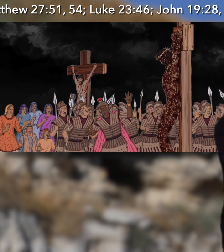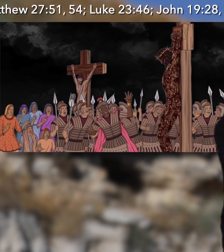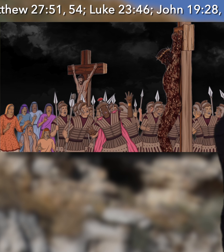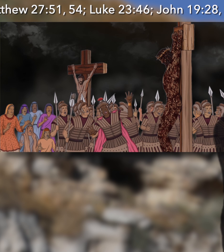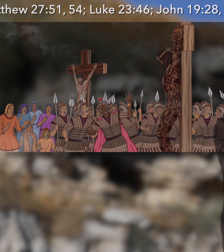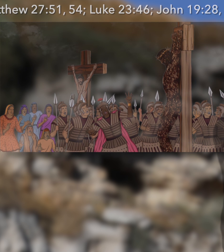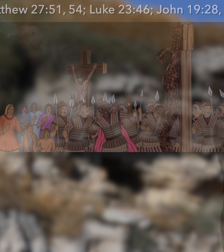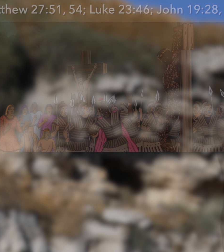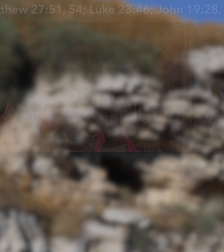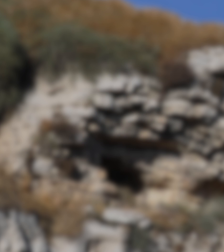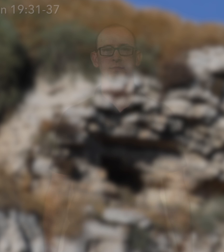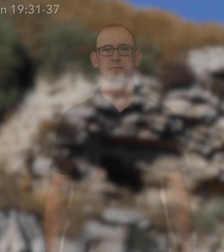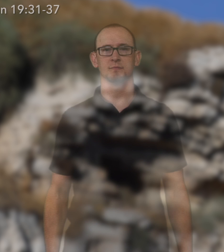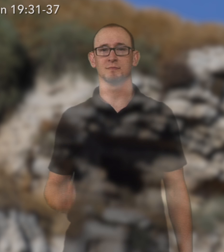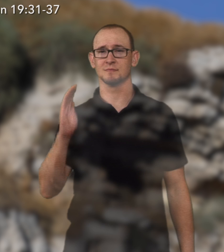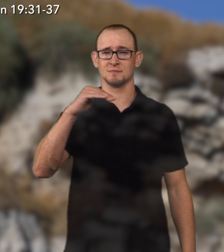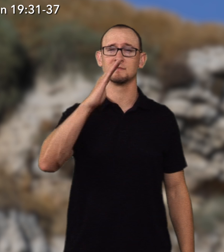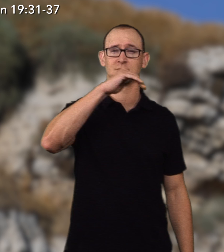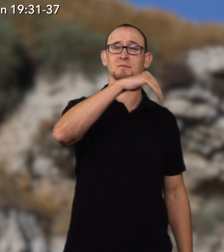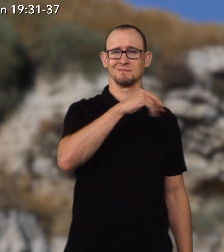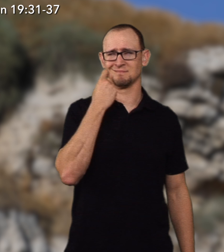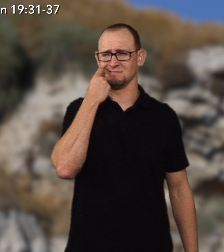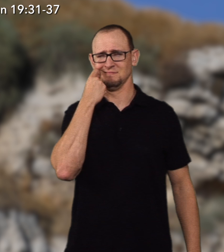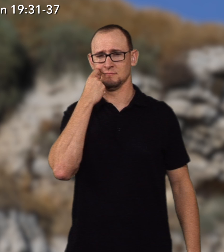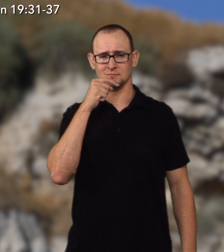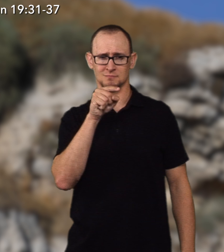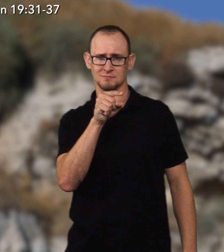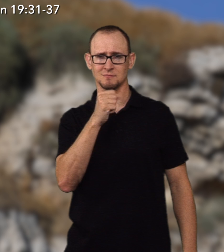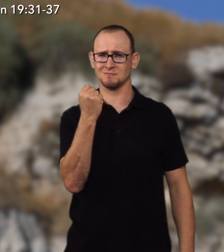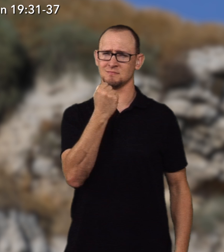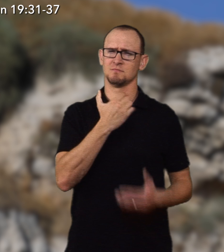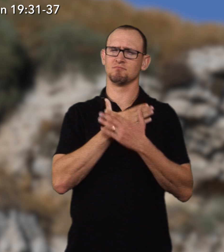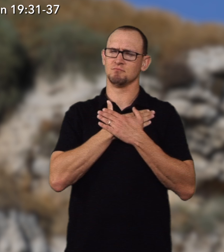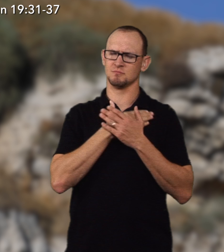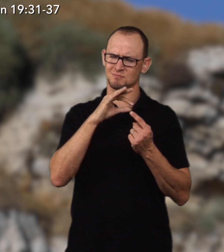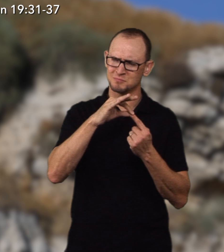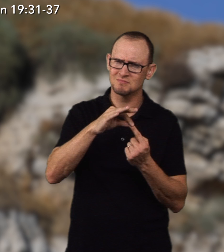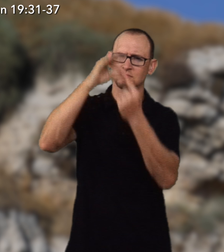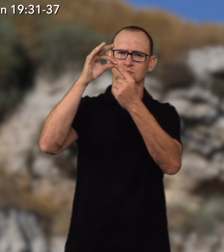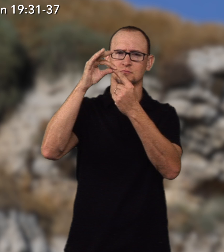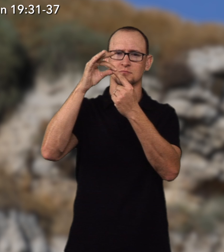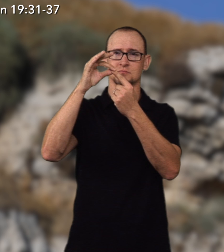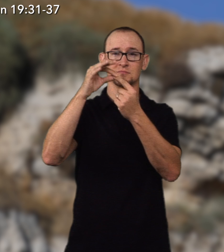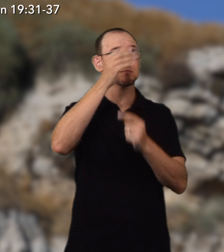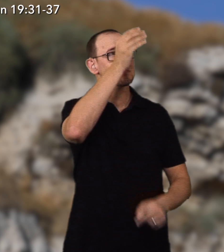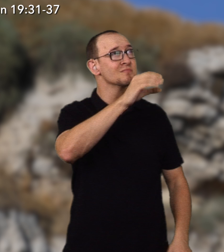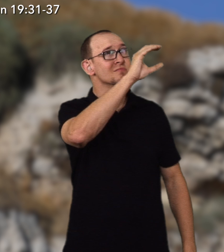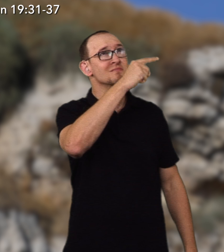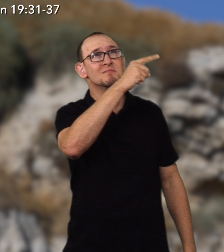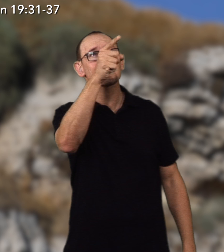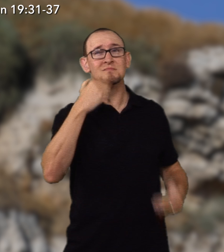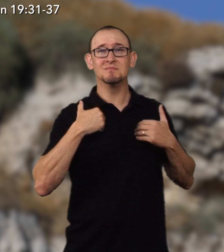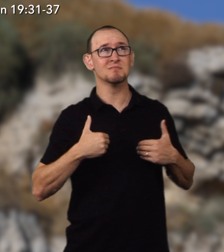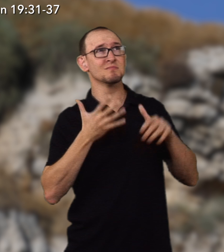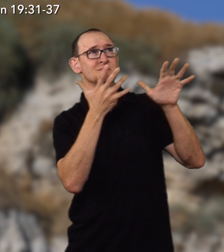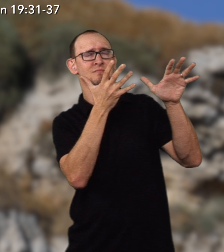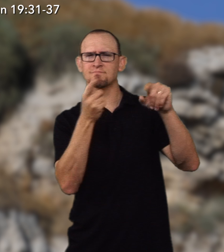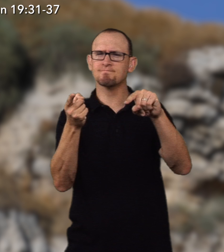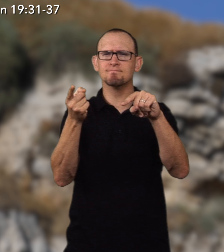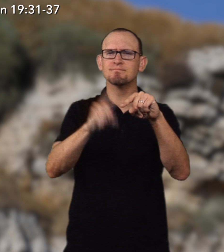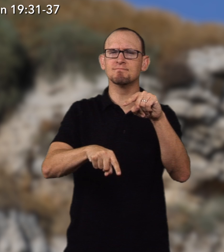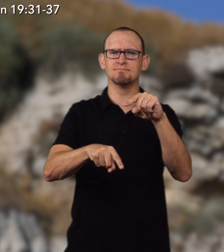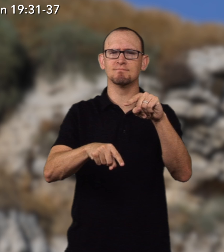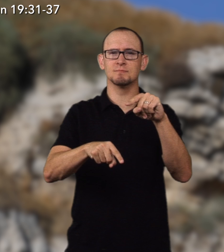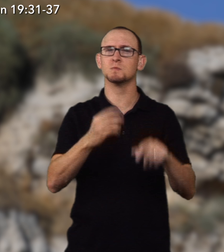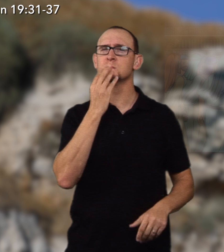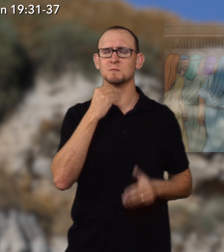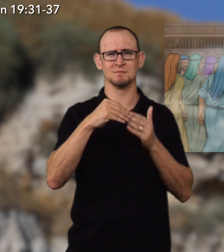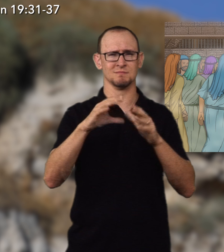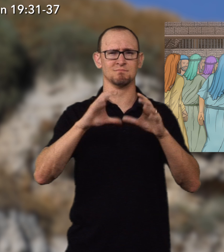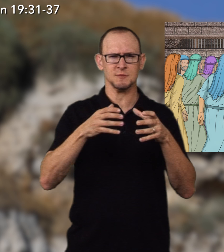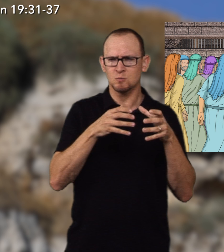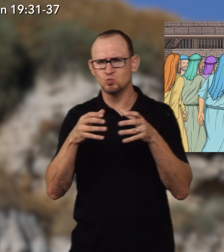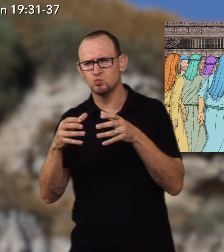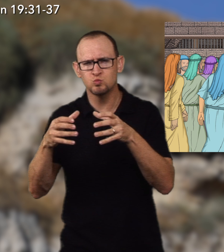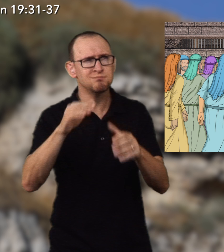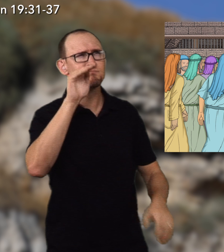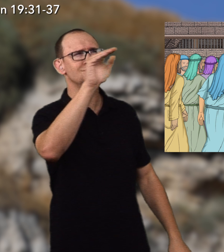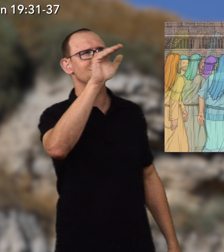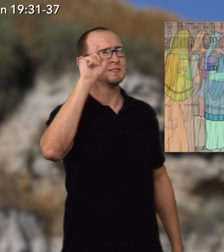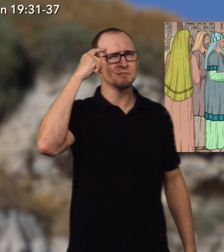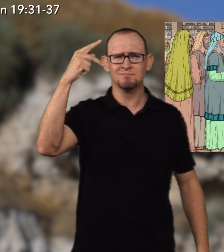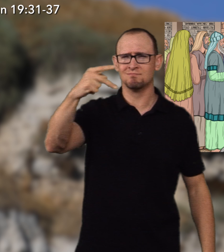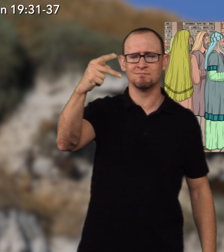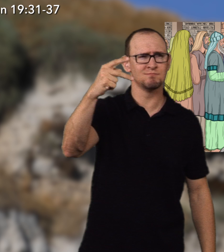It was the day of Preparation, and the next day was a High Sabbath.